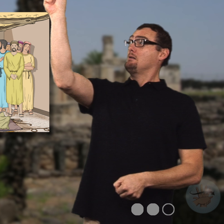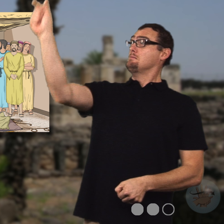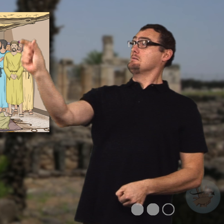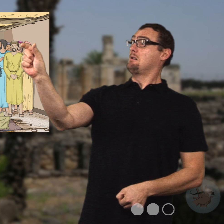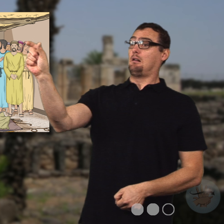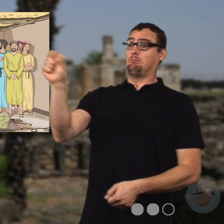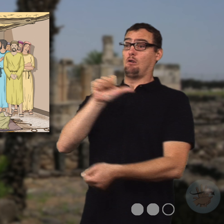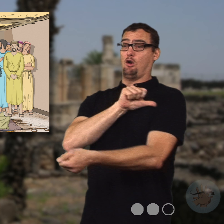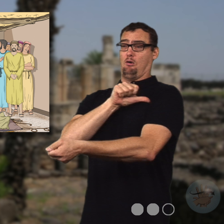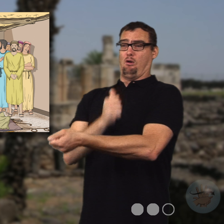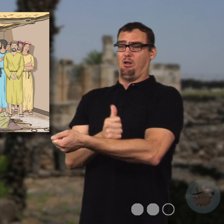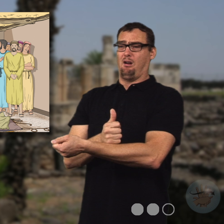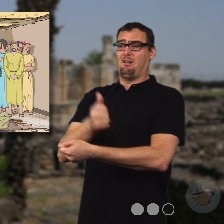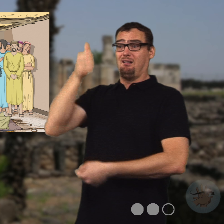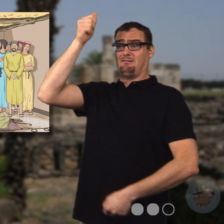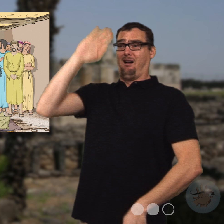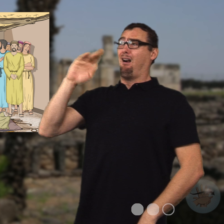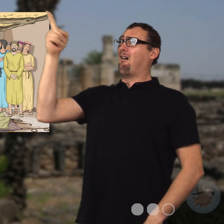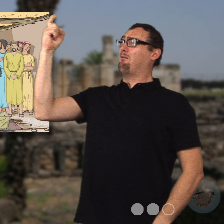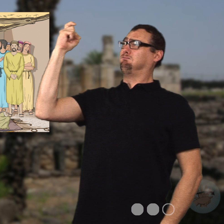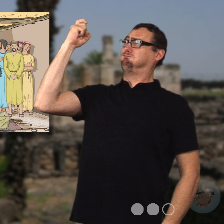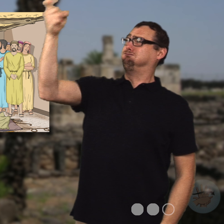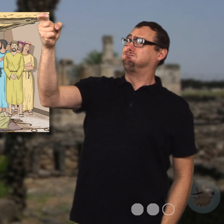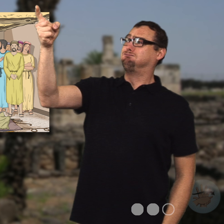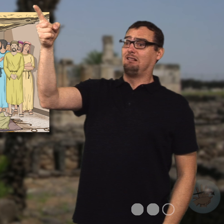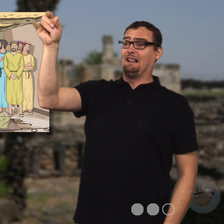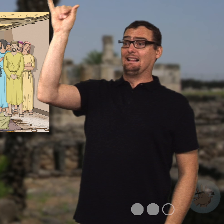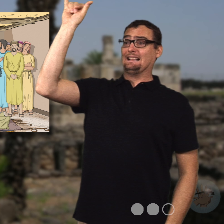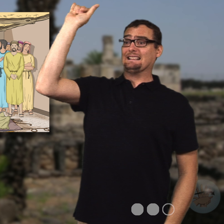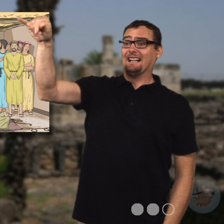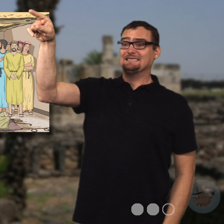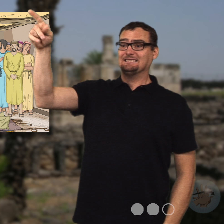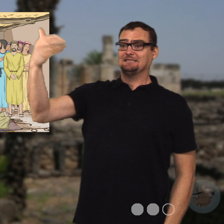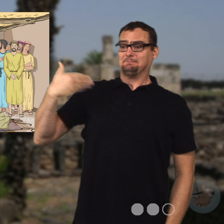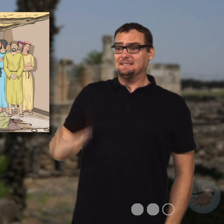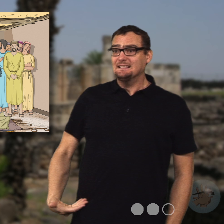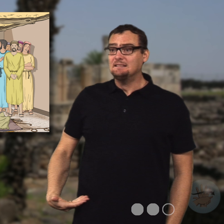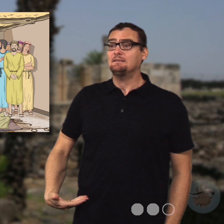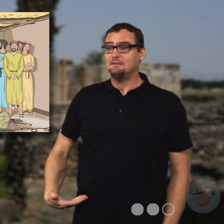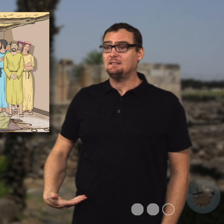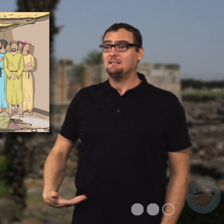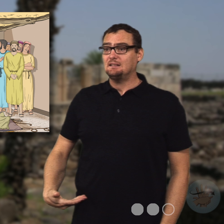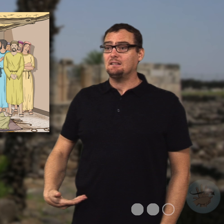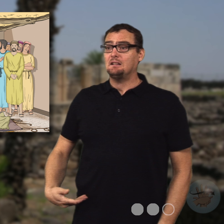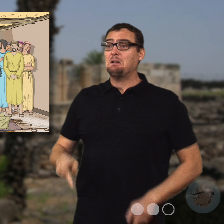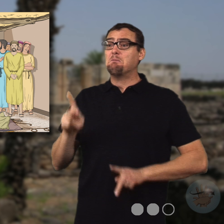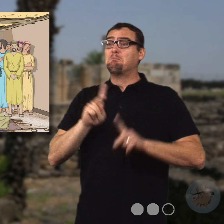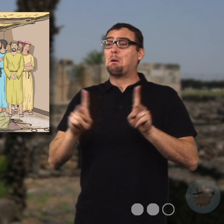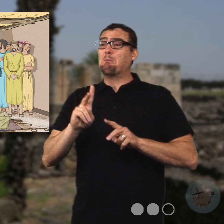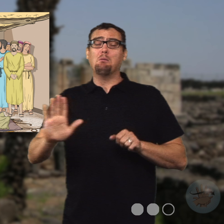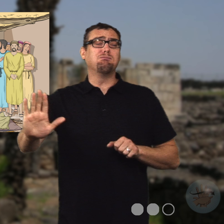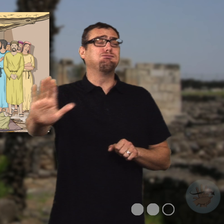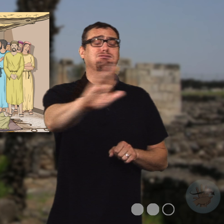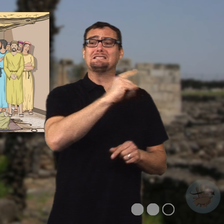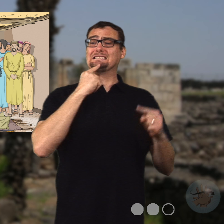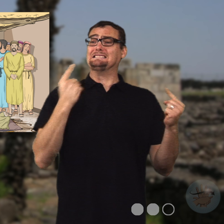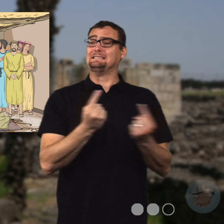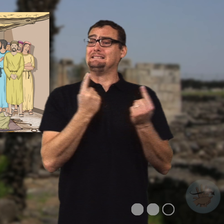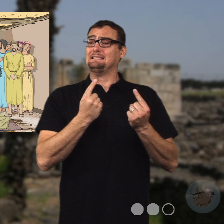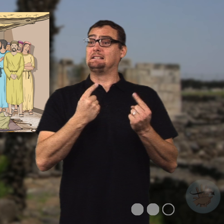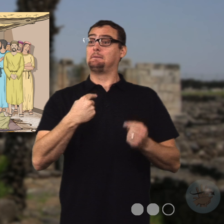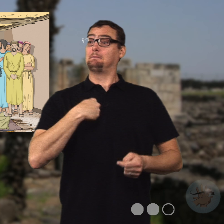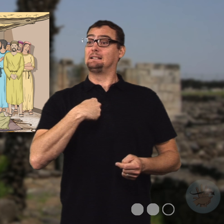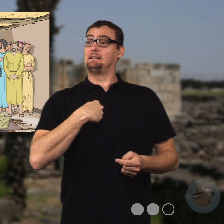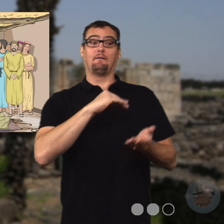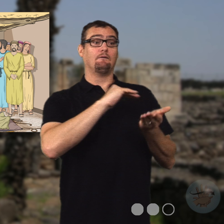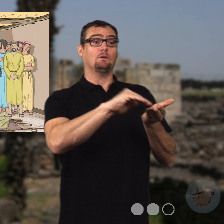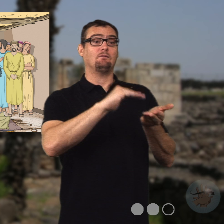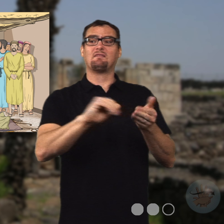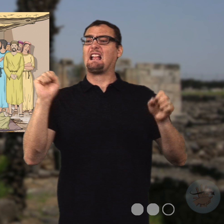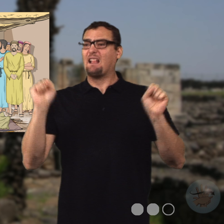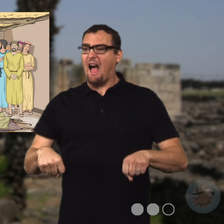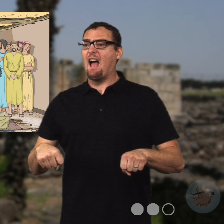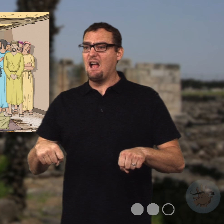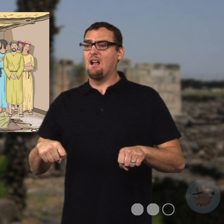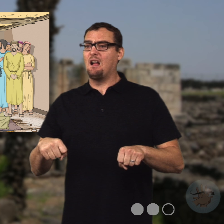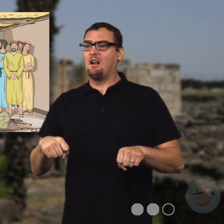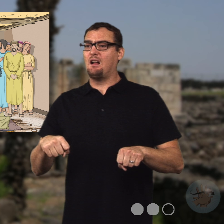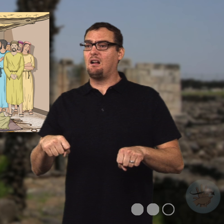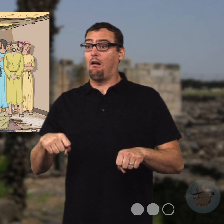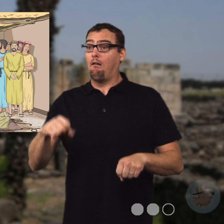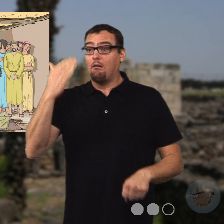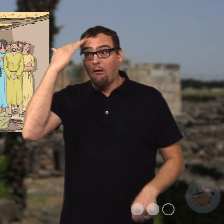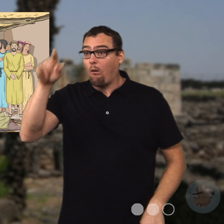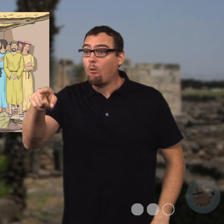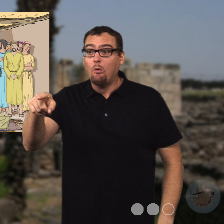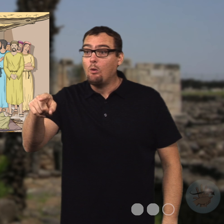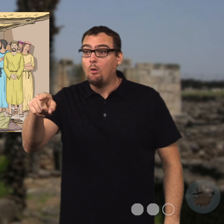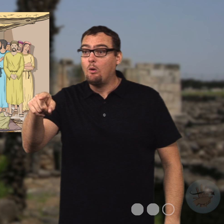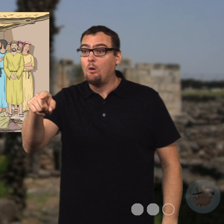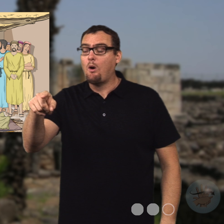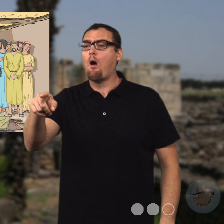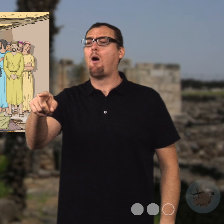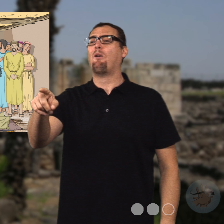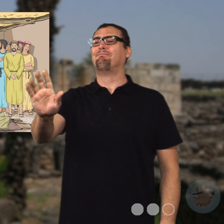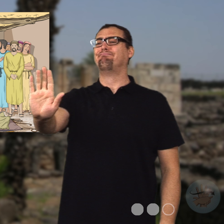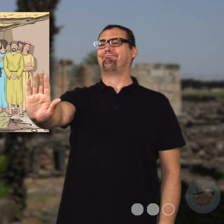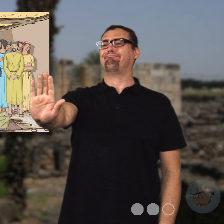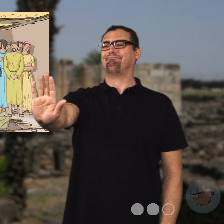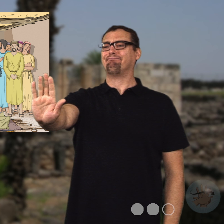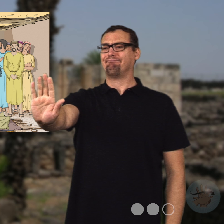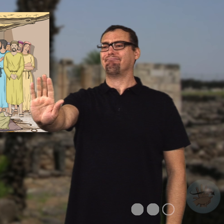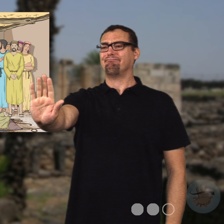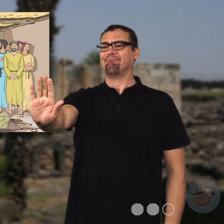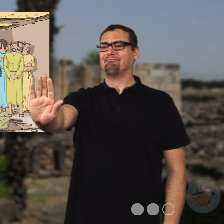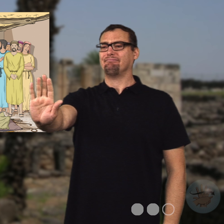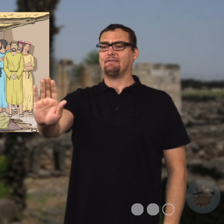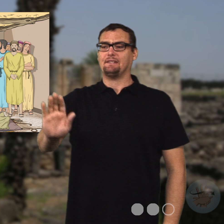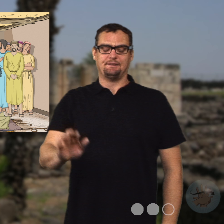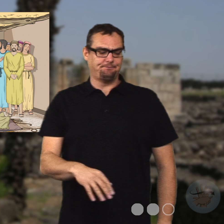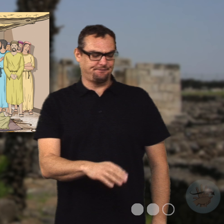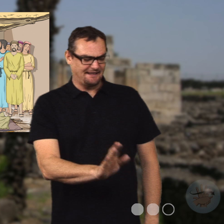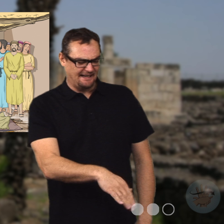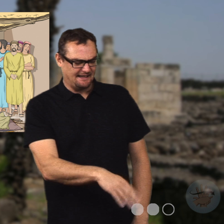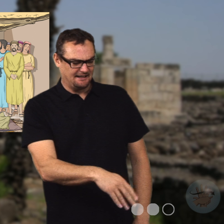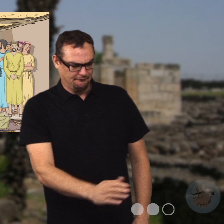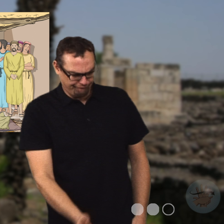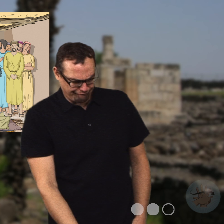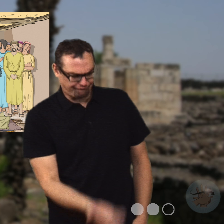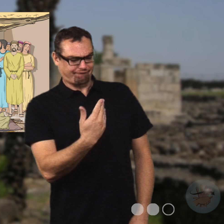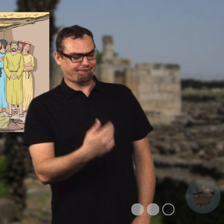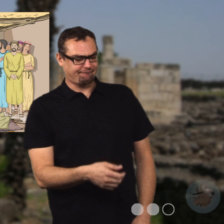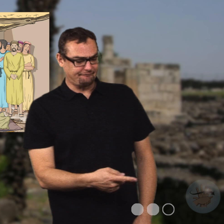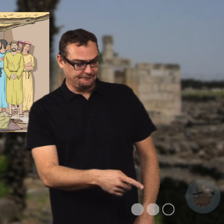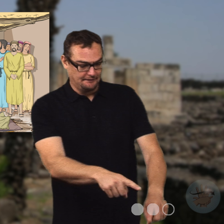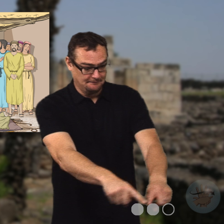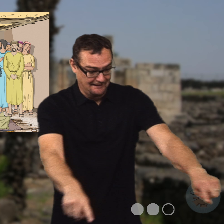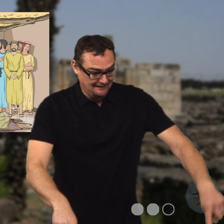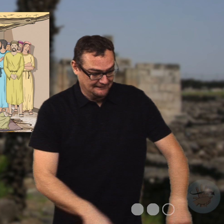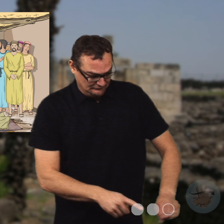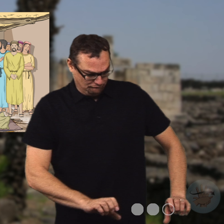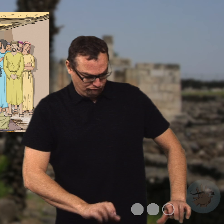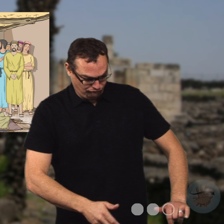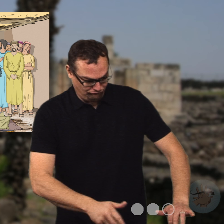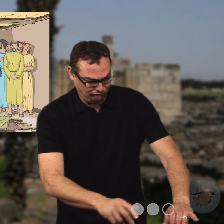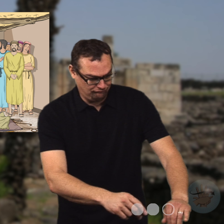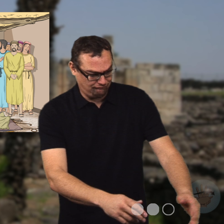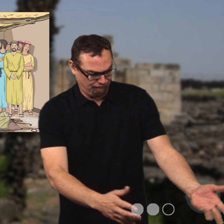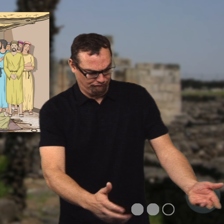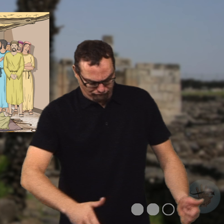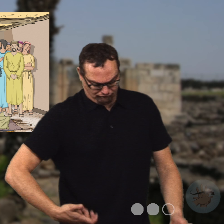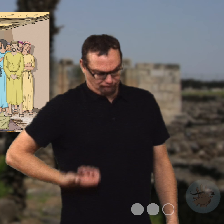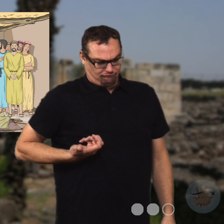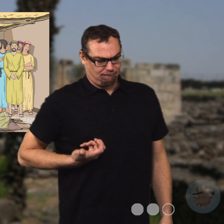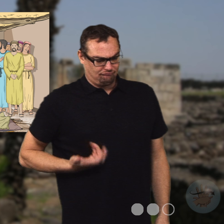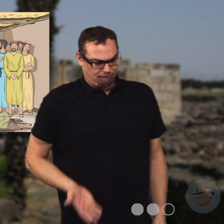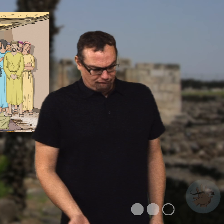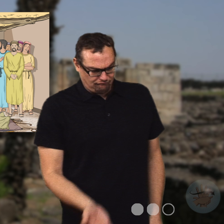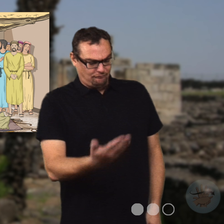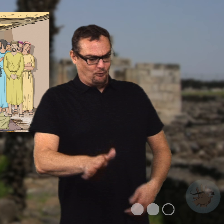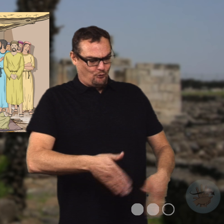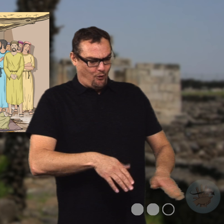But so that you may know that the Son of Man has authority on earth to forgive sins...”